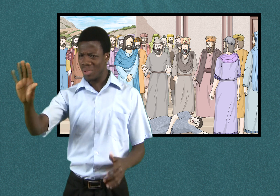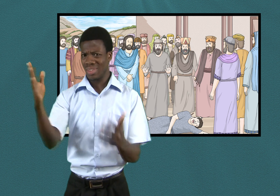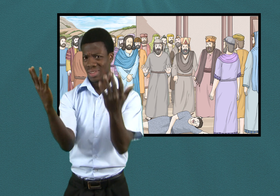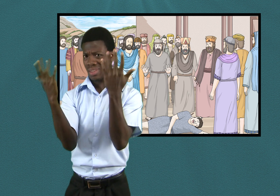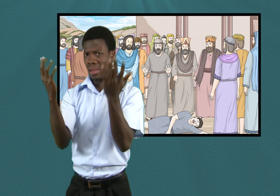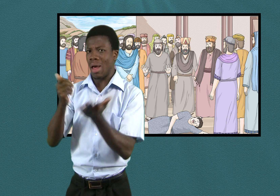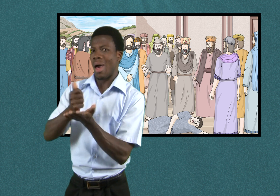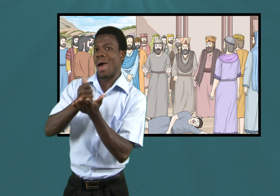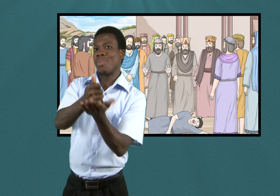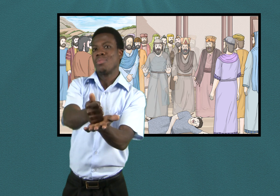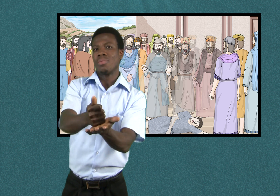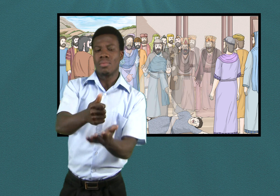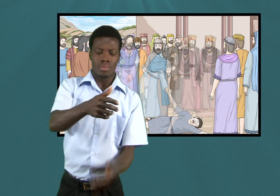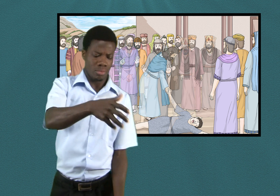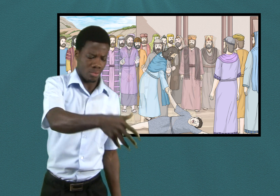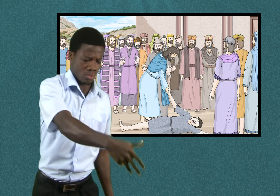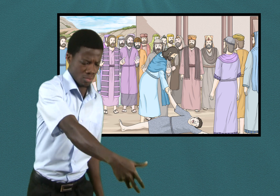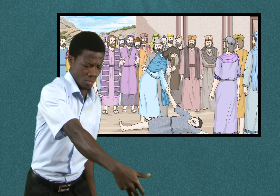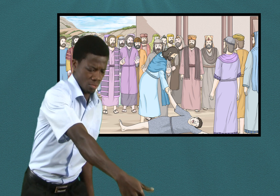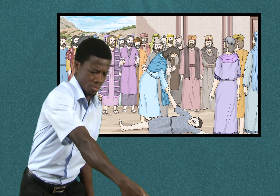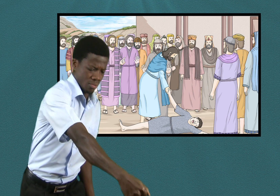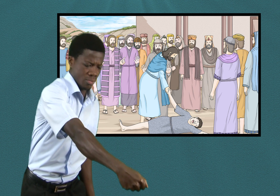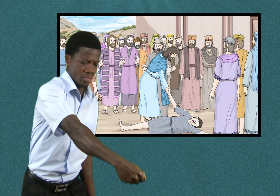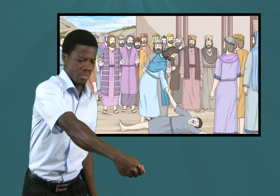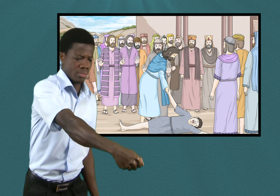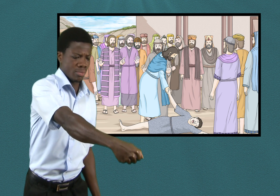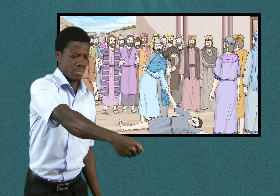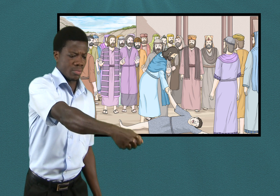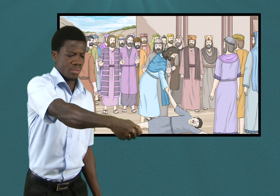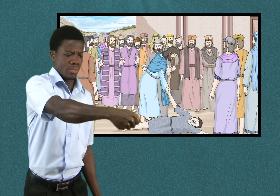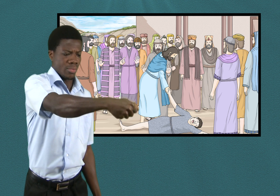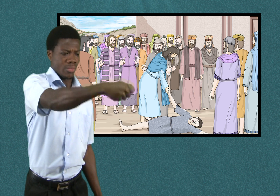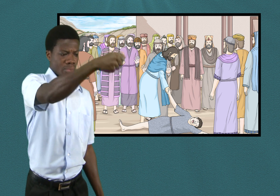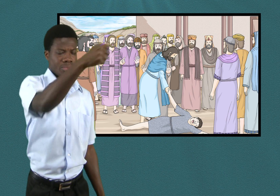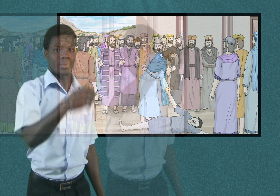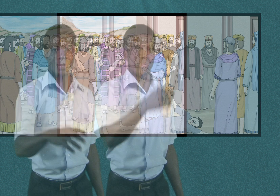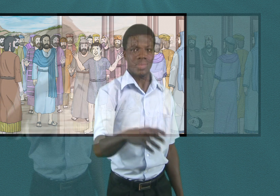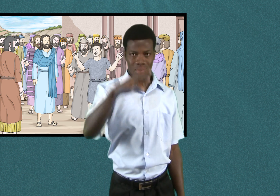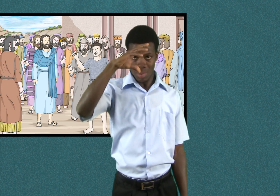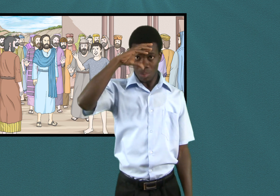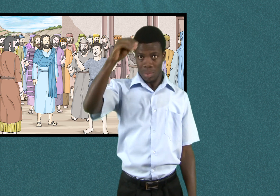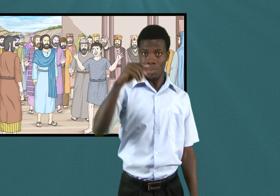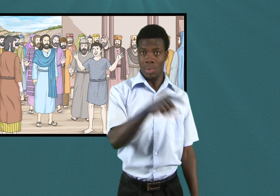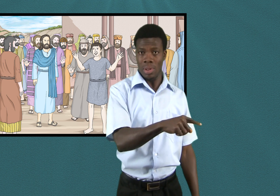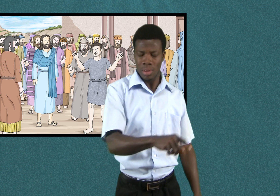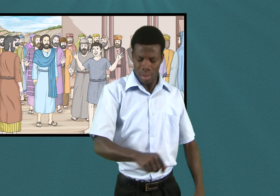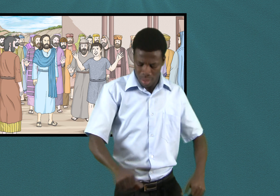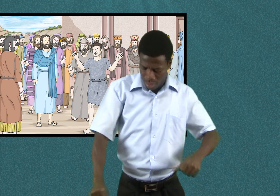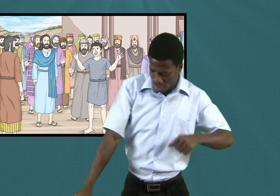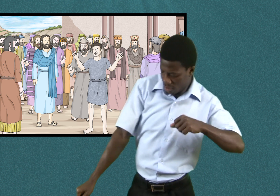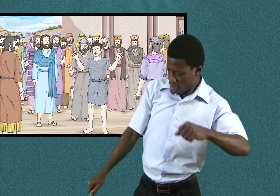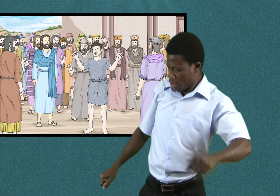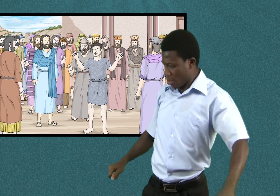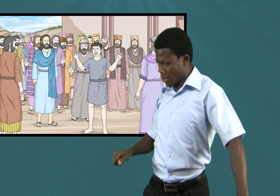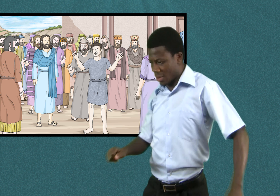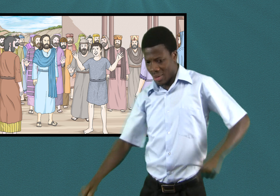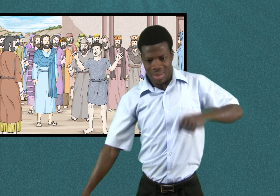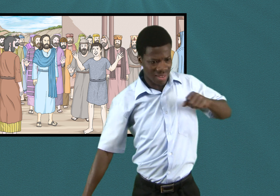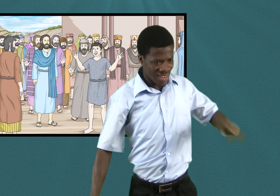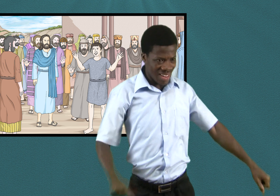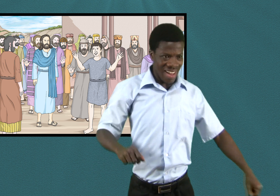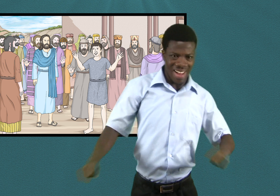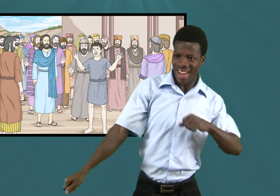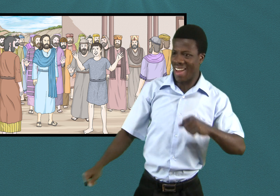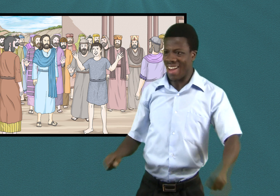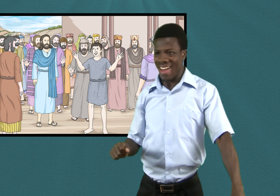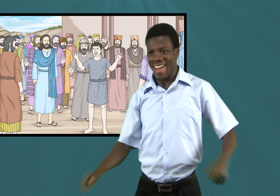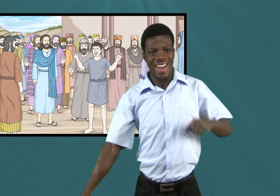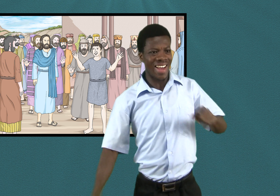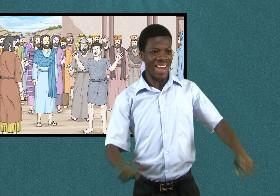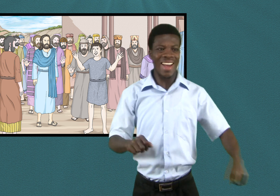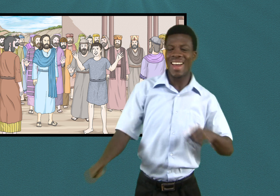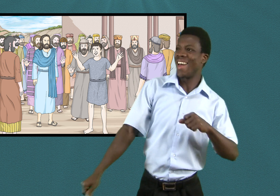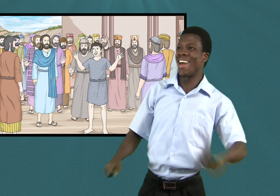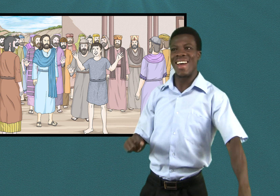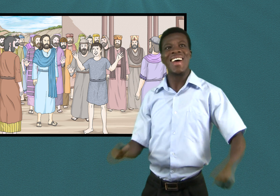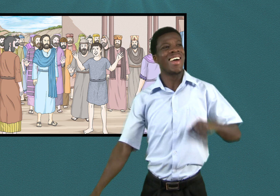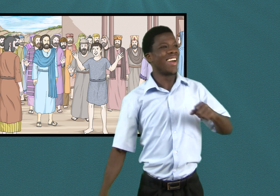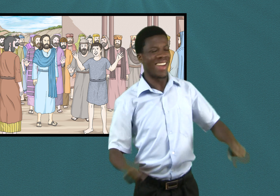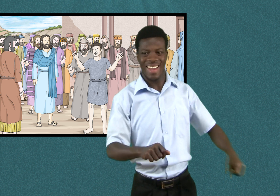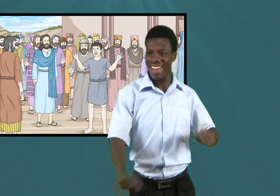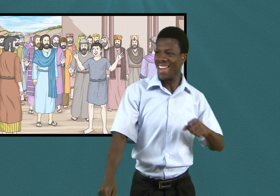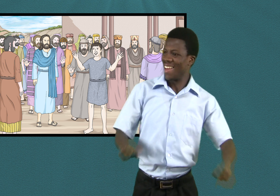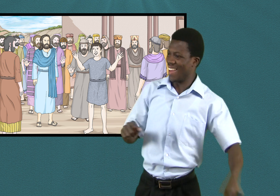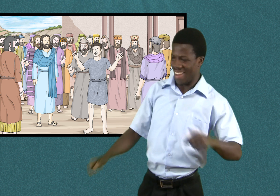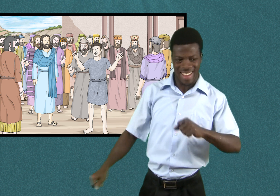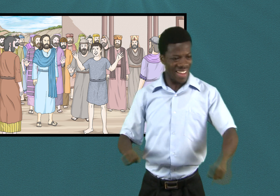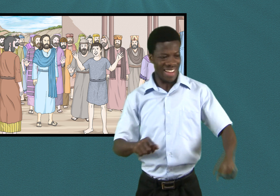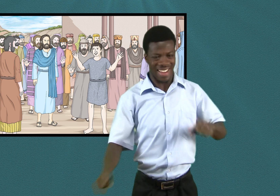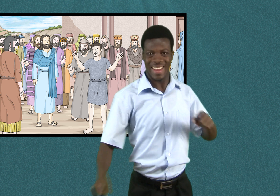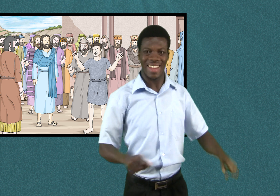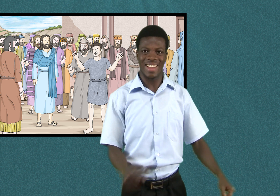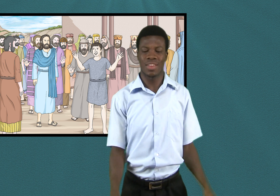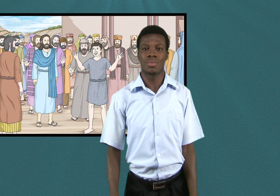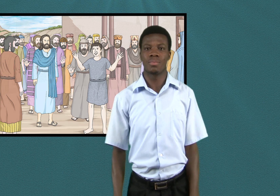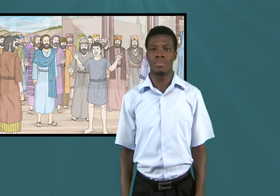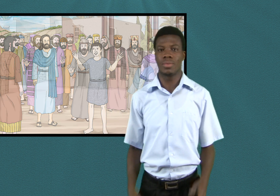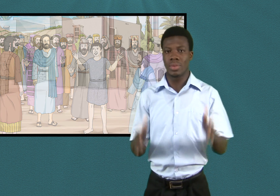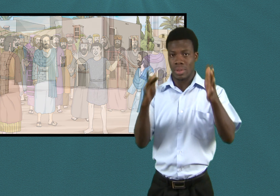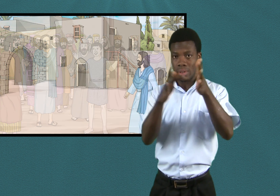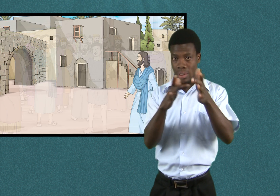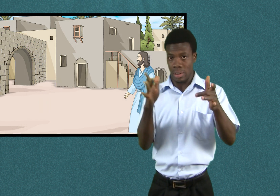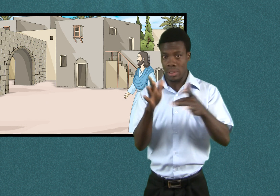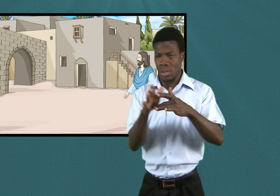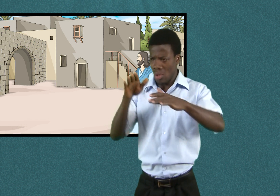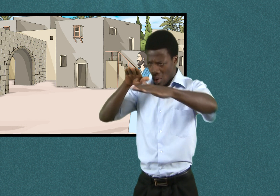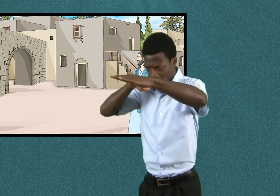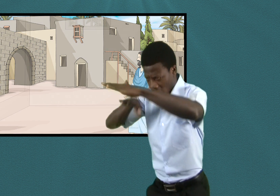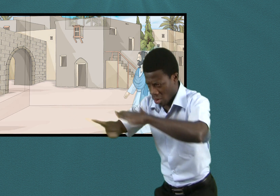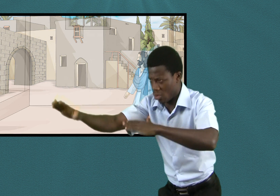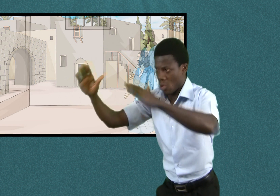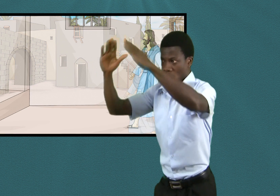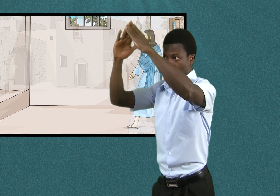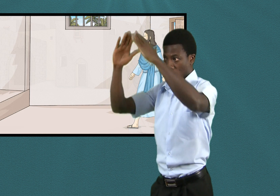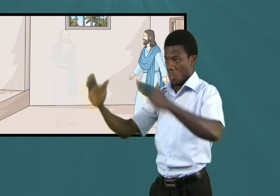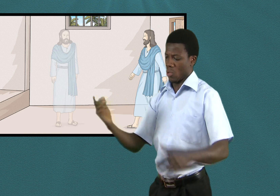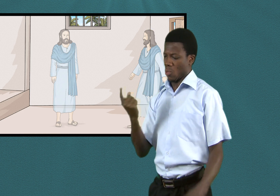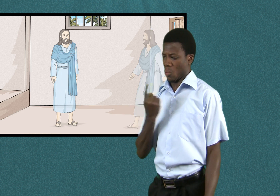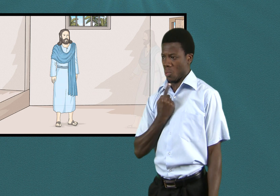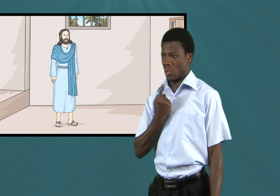But Jesus took him by the hand and helped him to his feet, and he stood up.